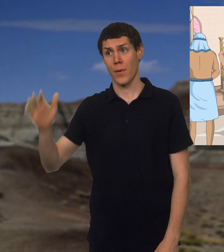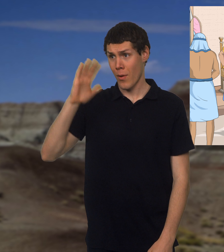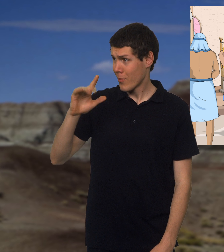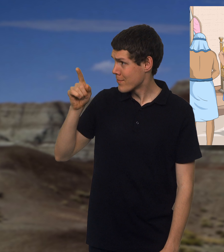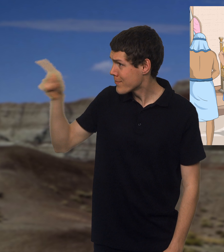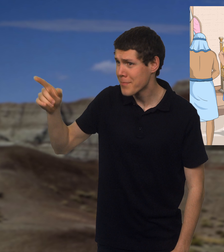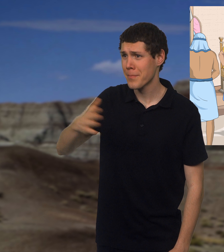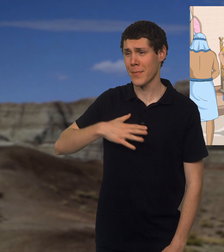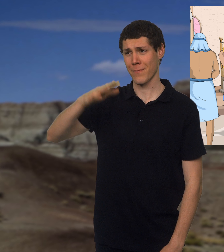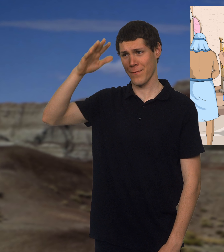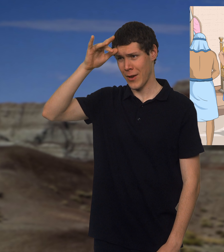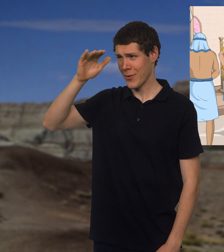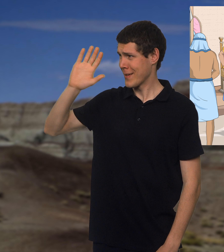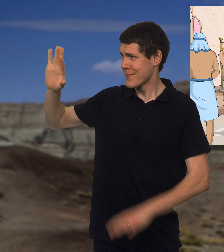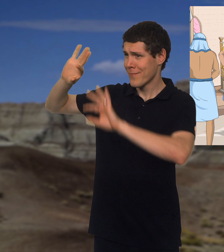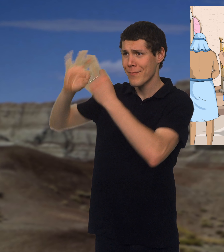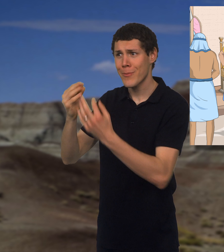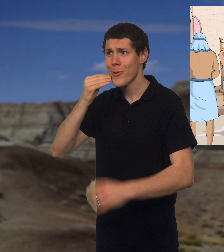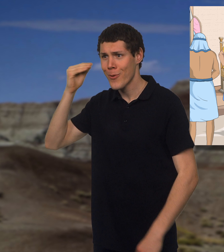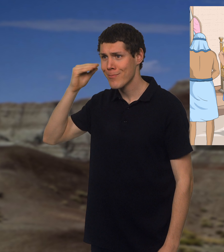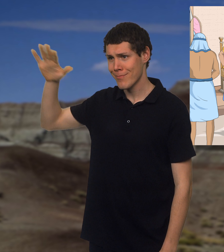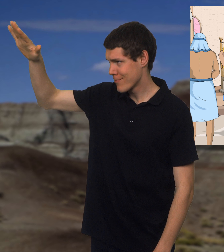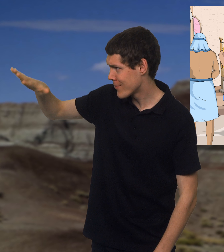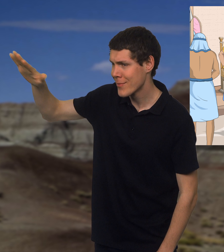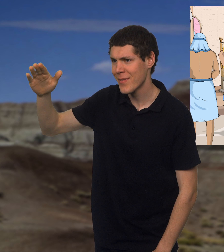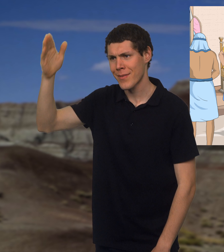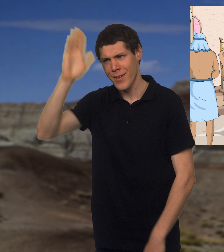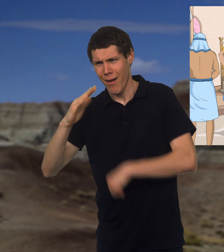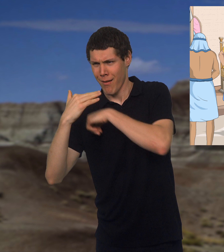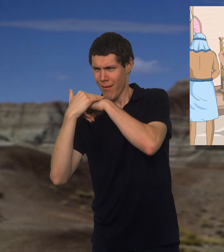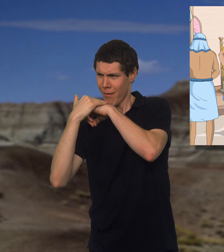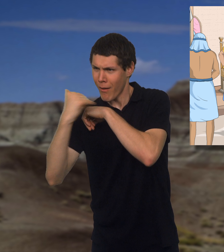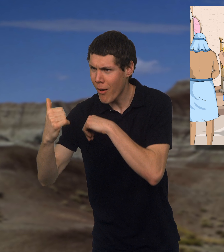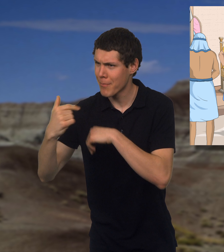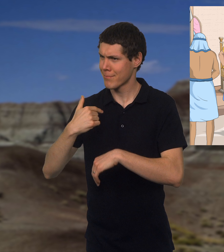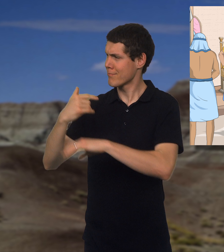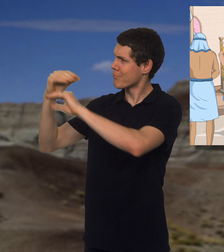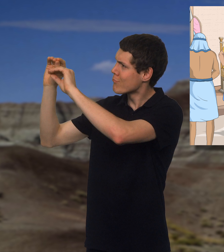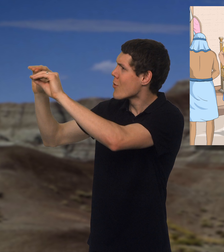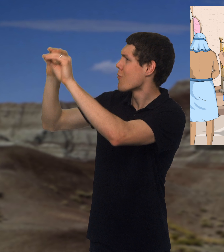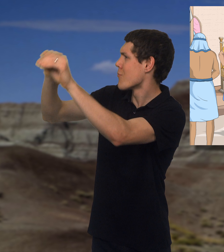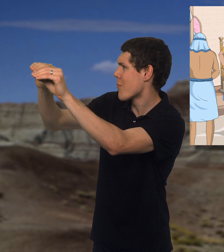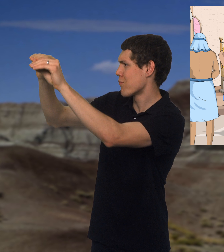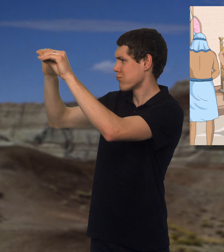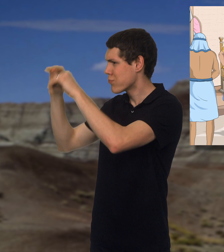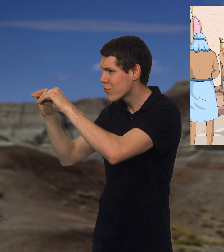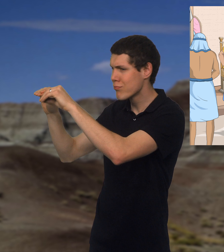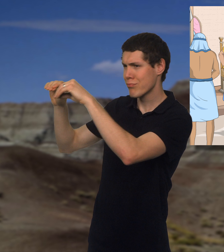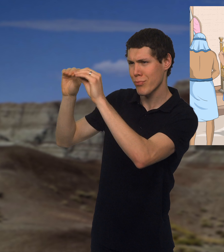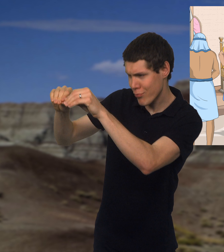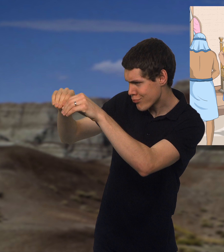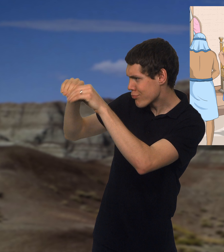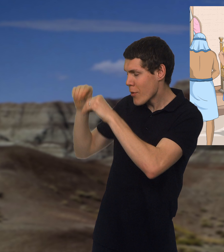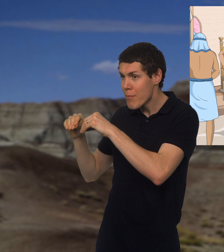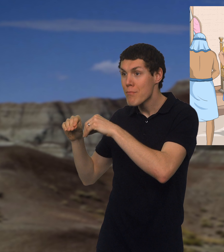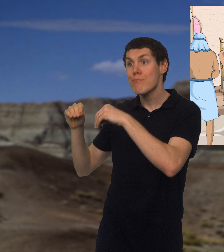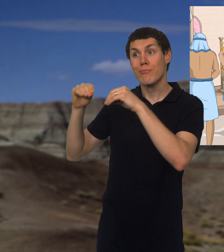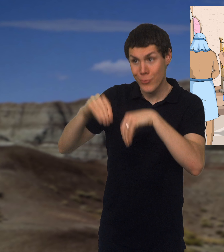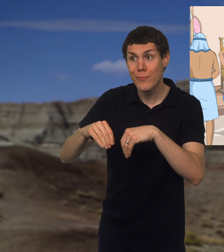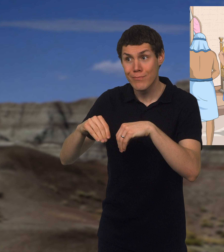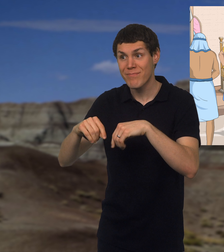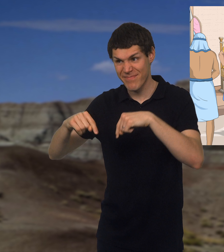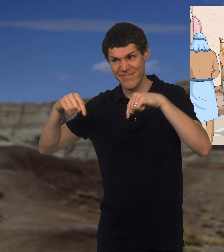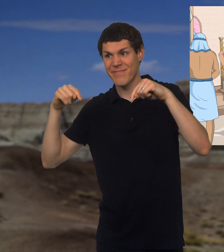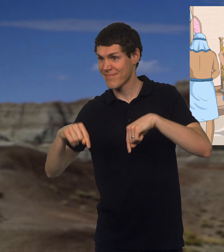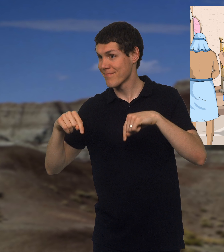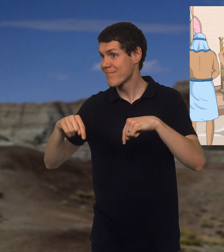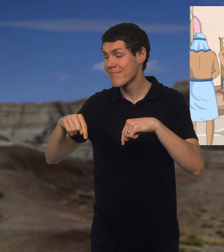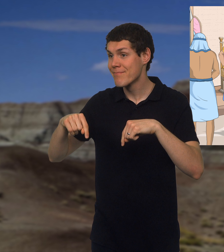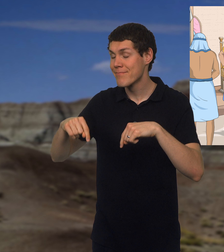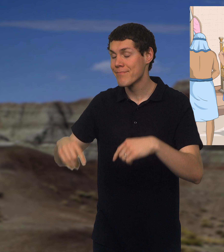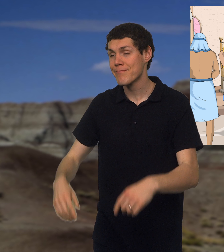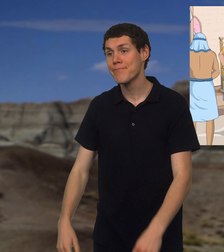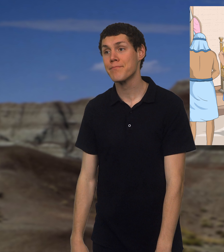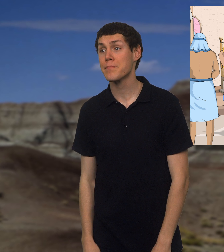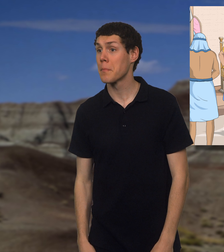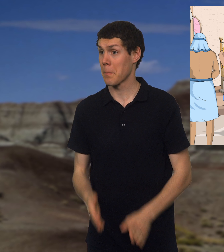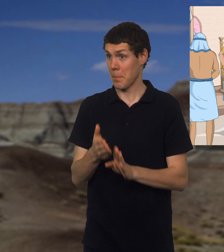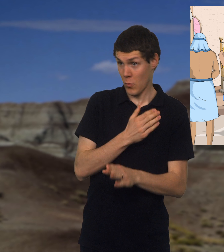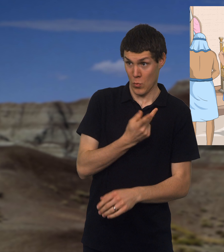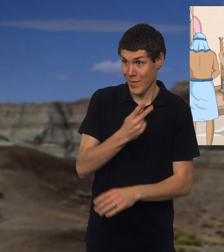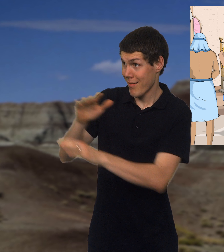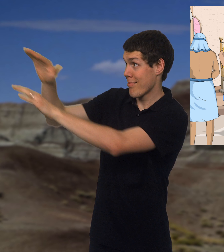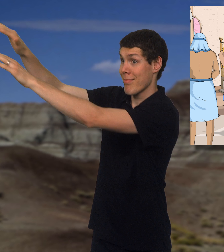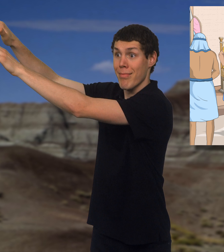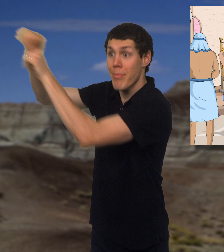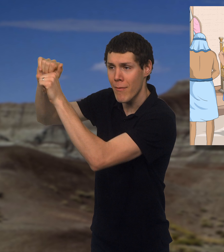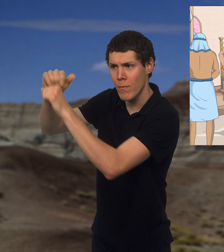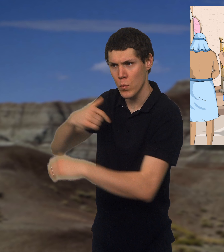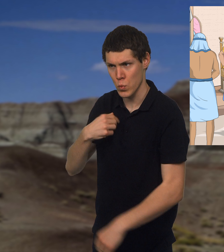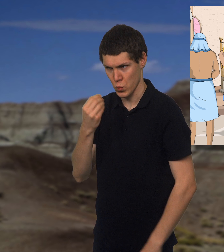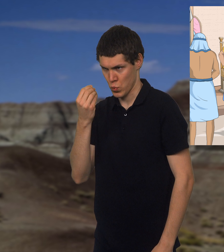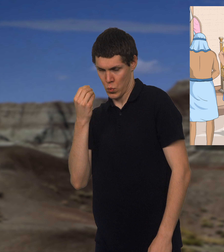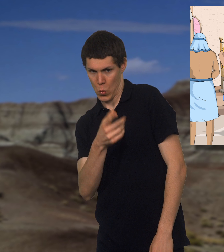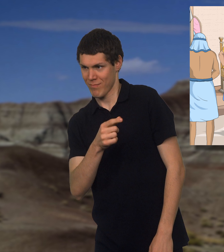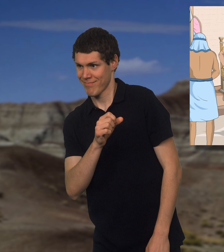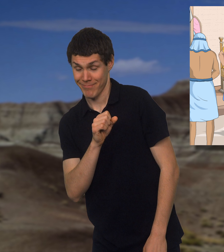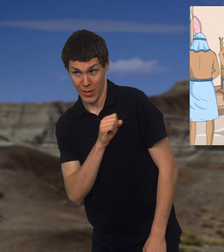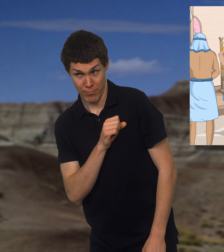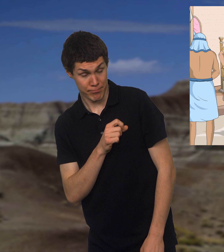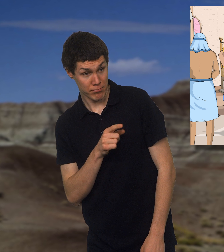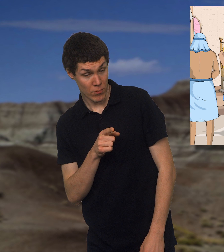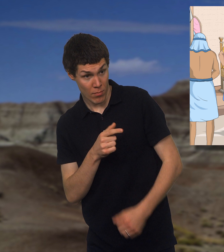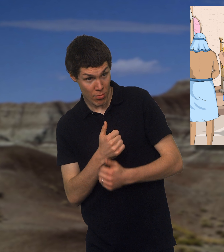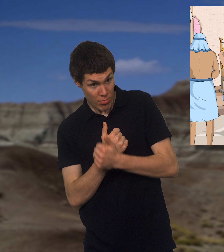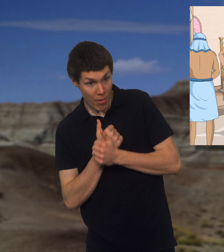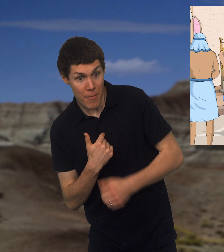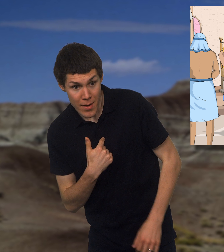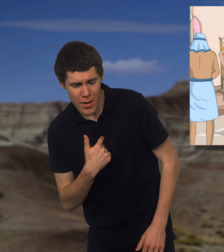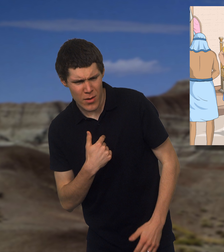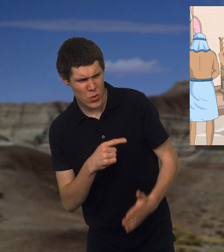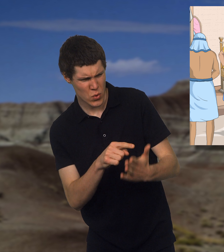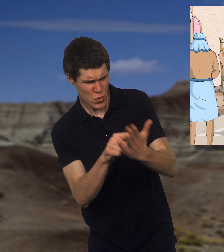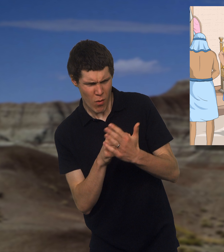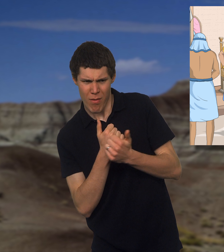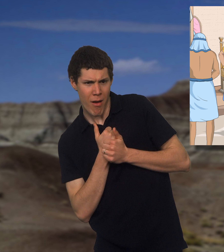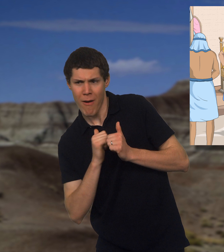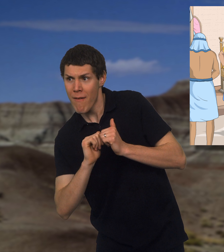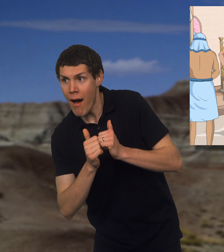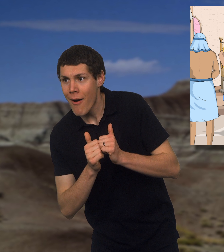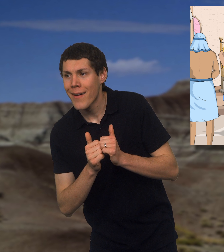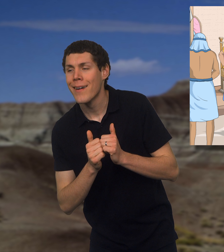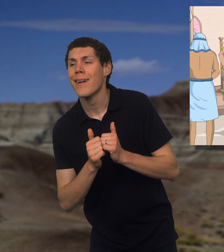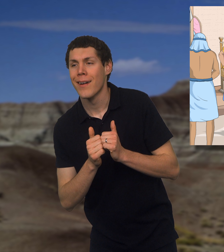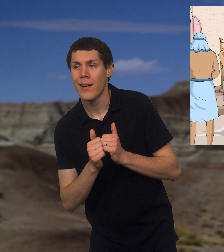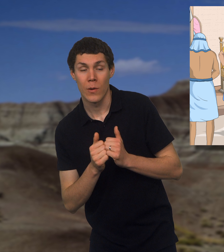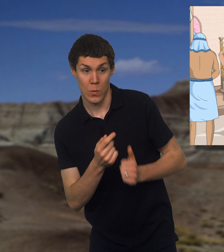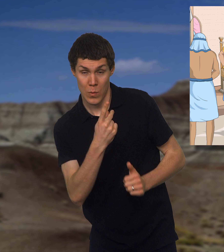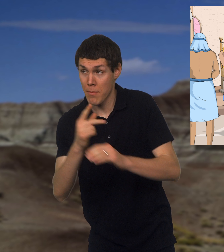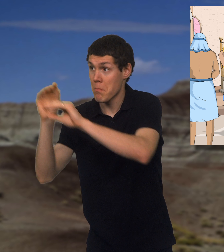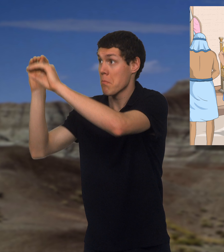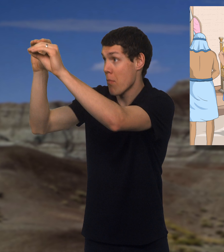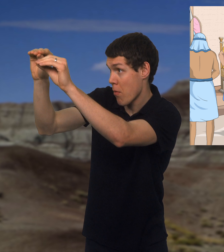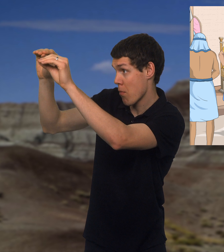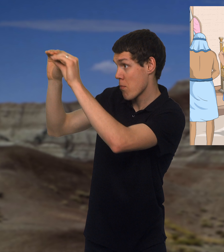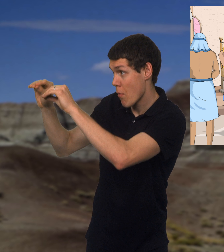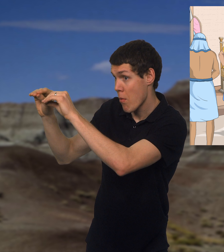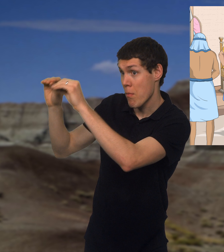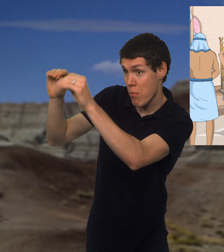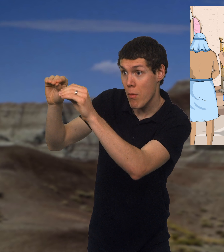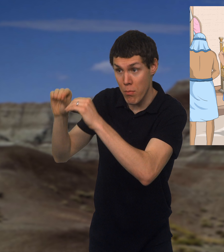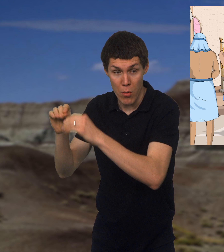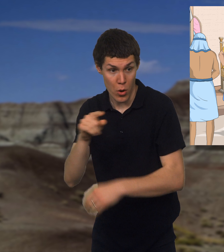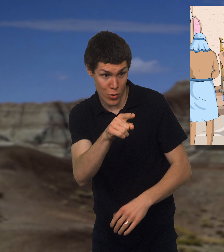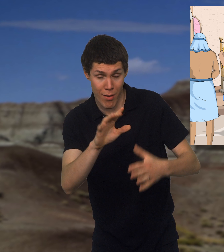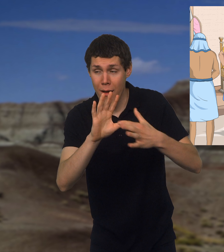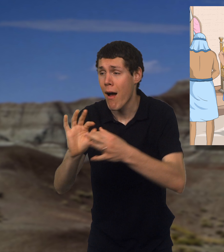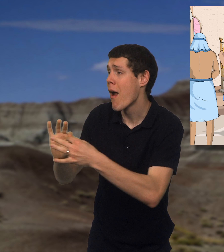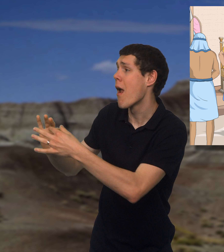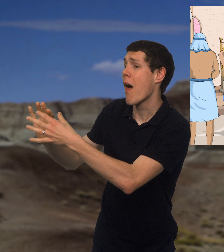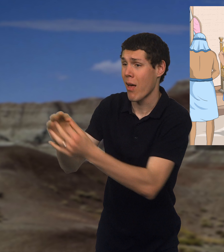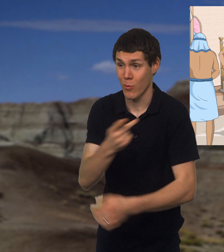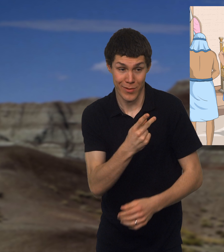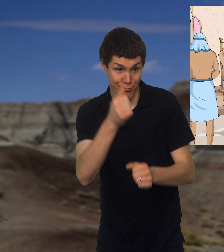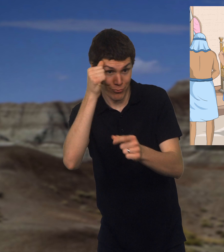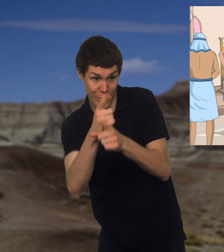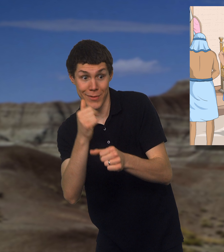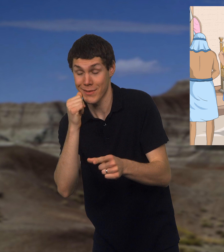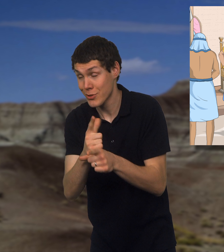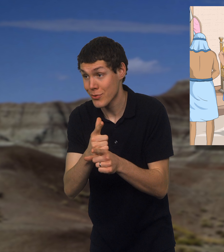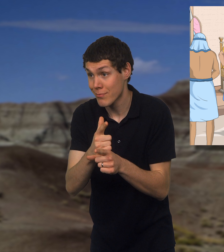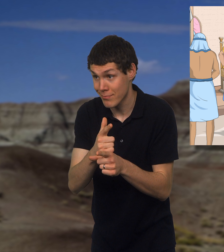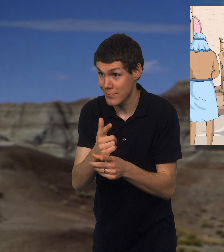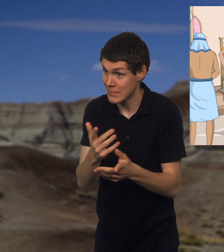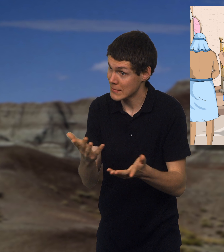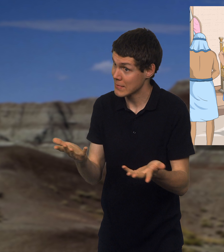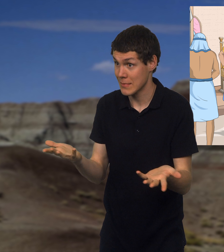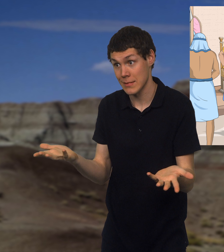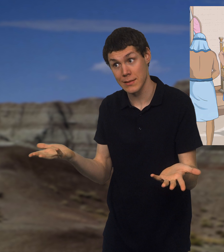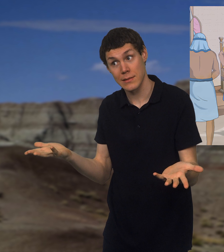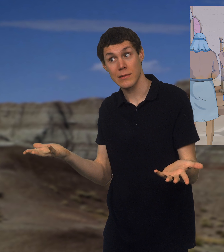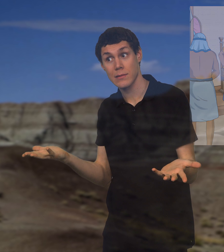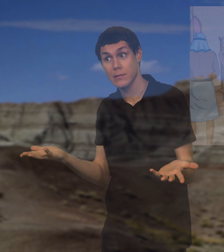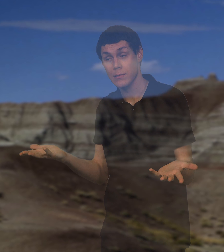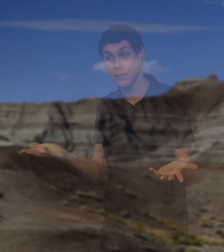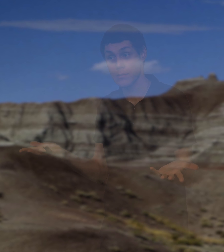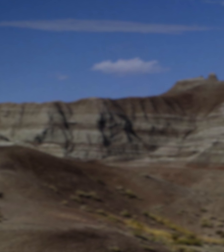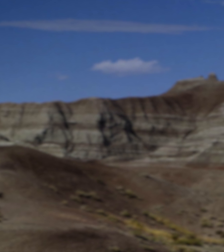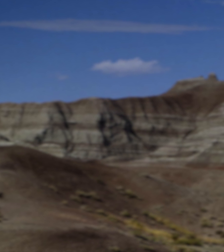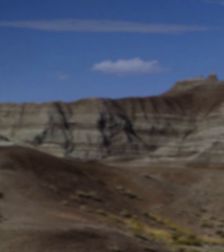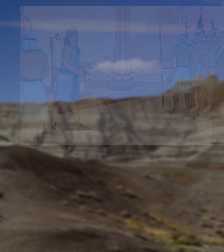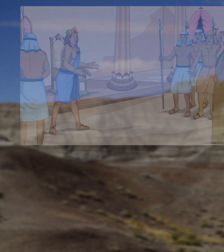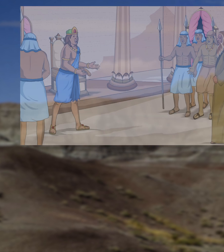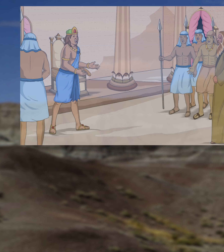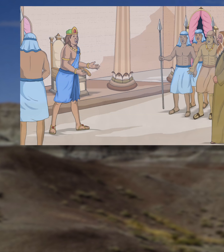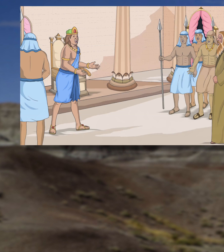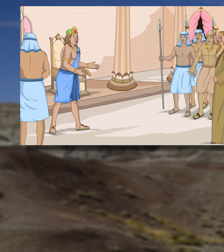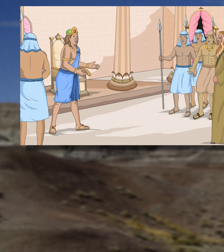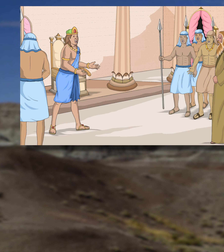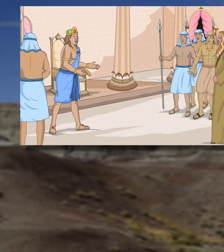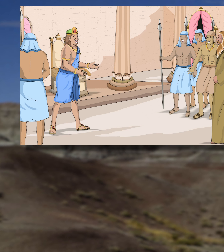So when God had me journey from my father’s house, I said to Sarah, ‘This is how you can show your loyalty to me: Wherever we go, say of me, “He is my brother.”’”